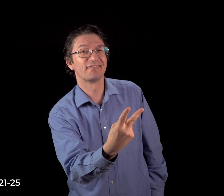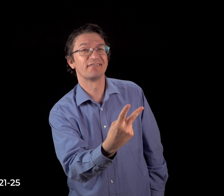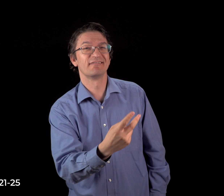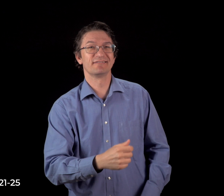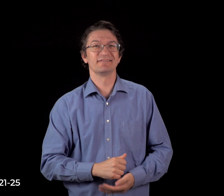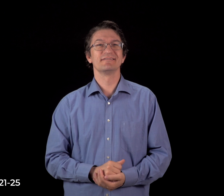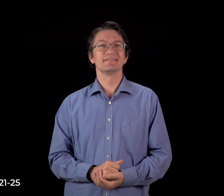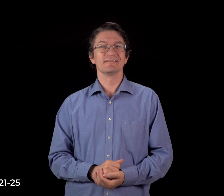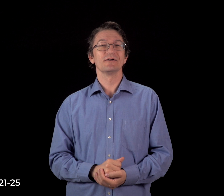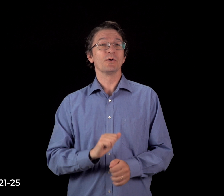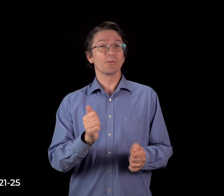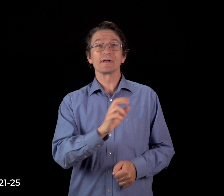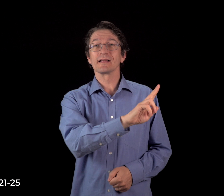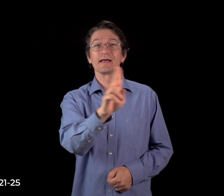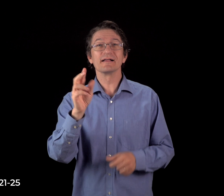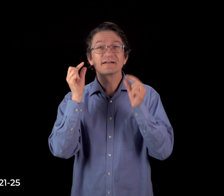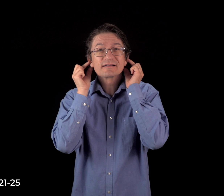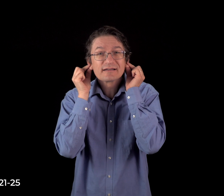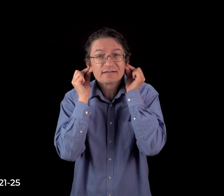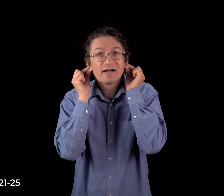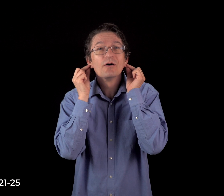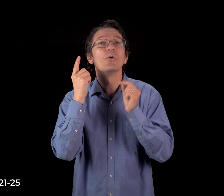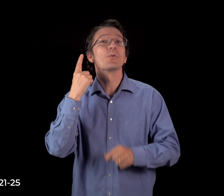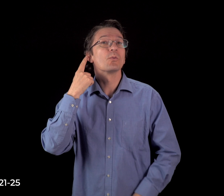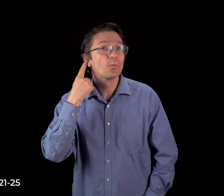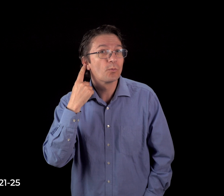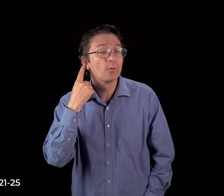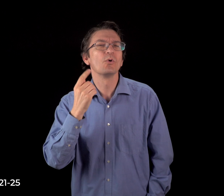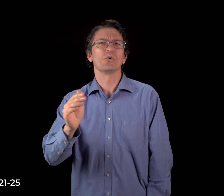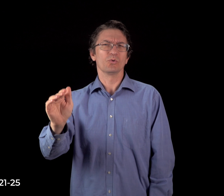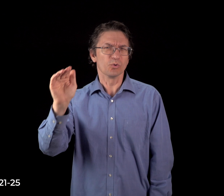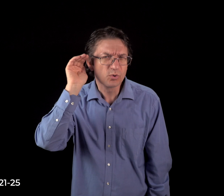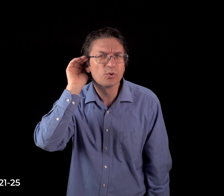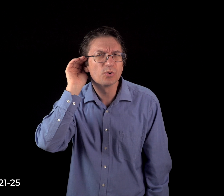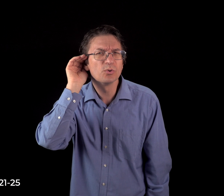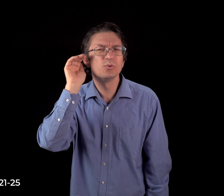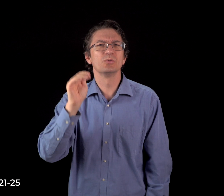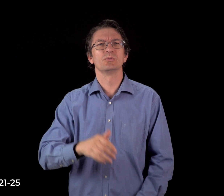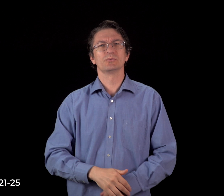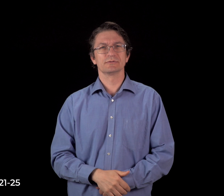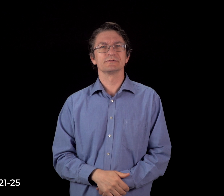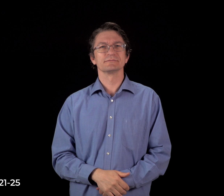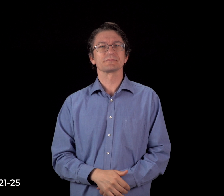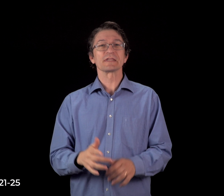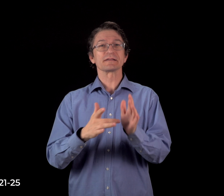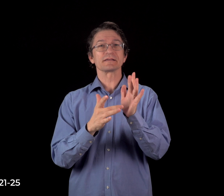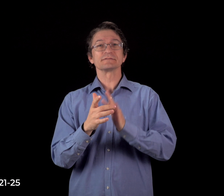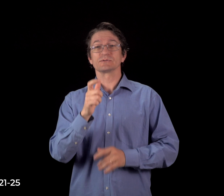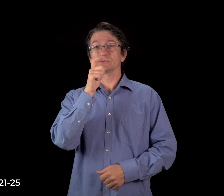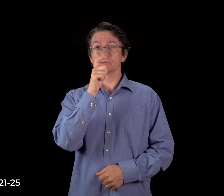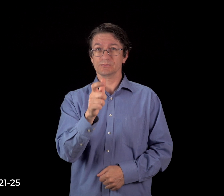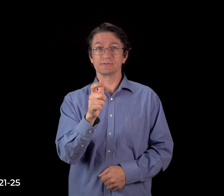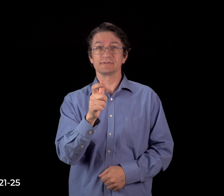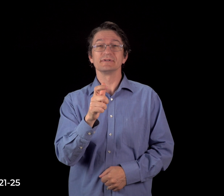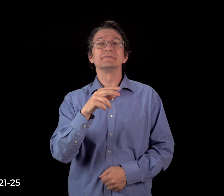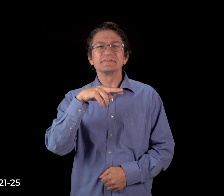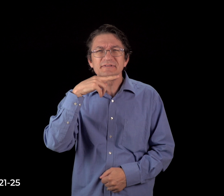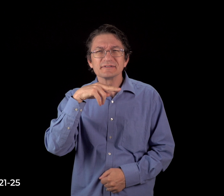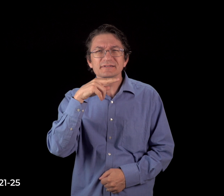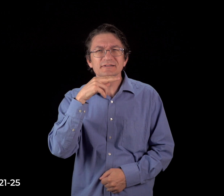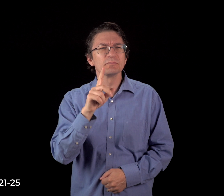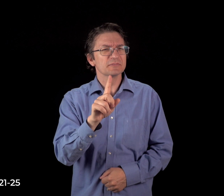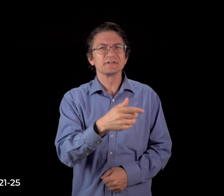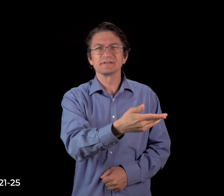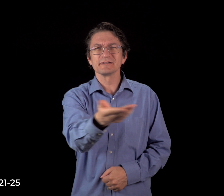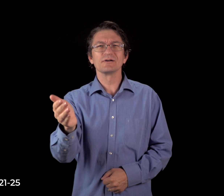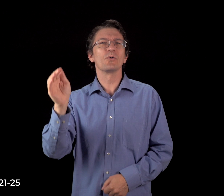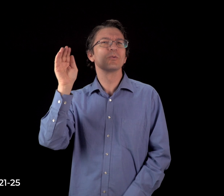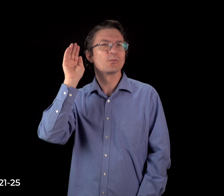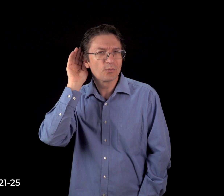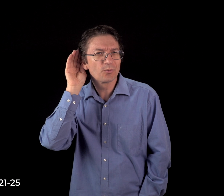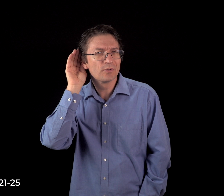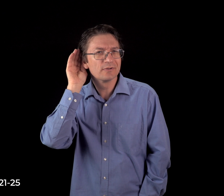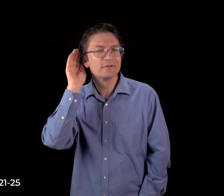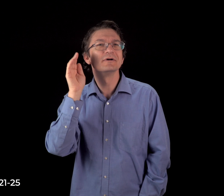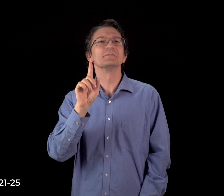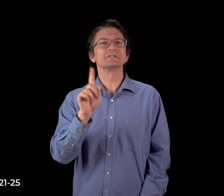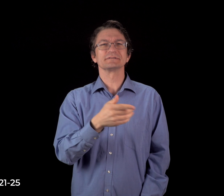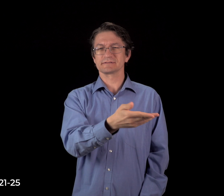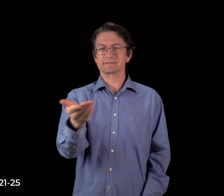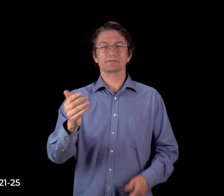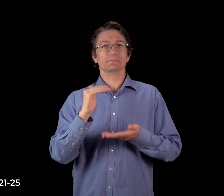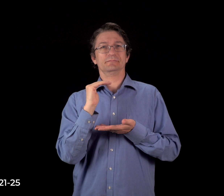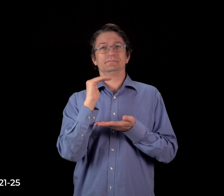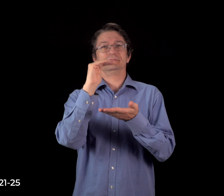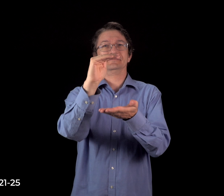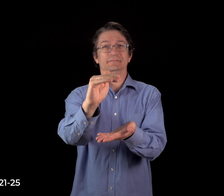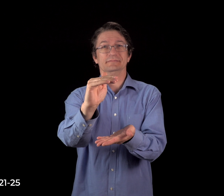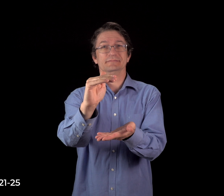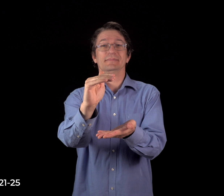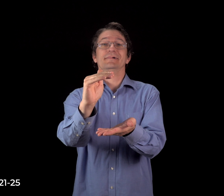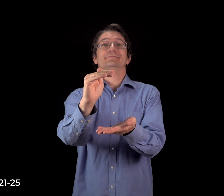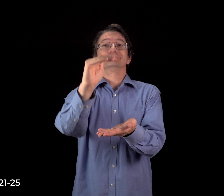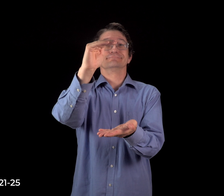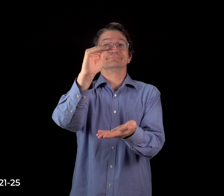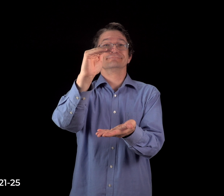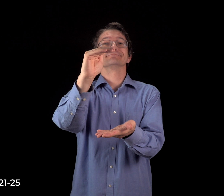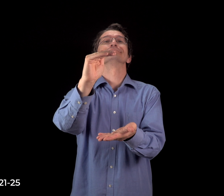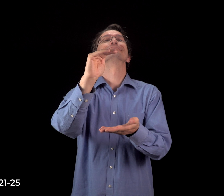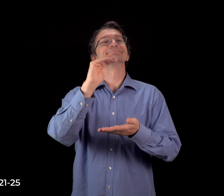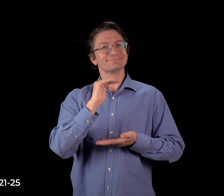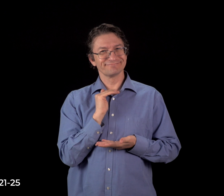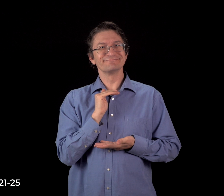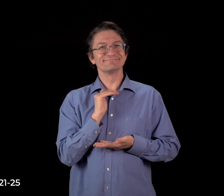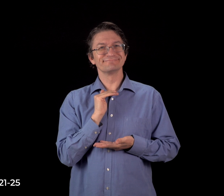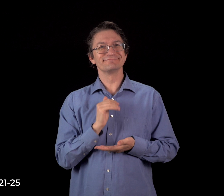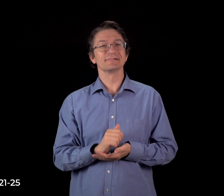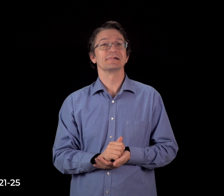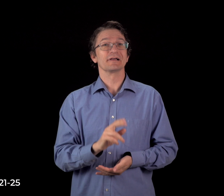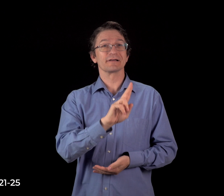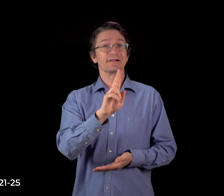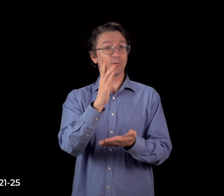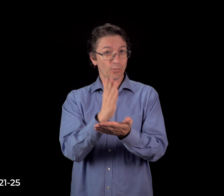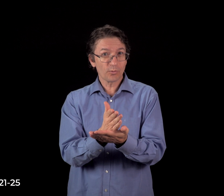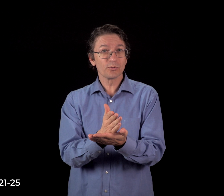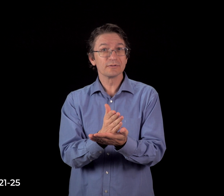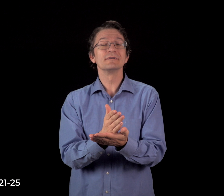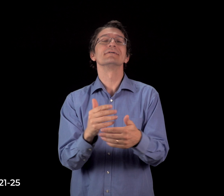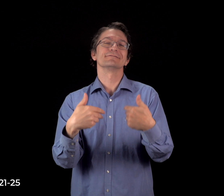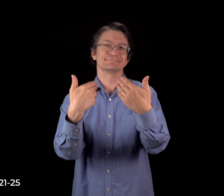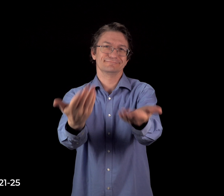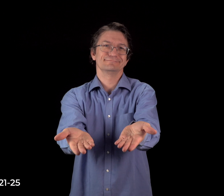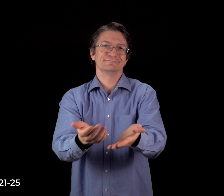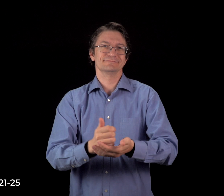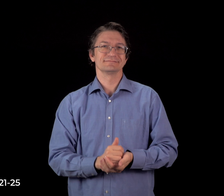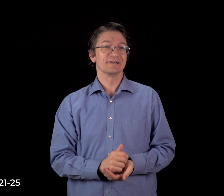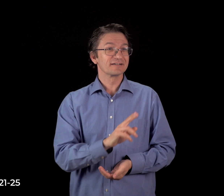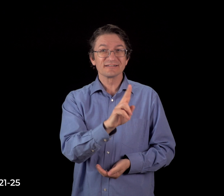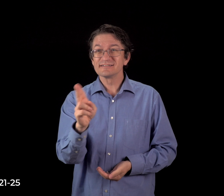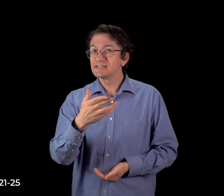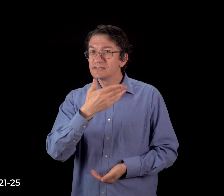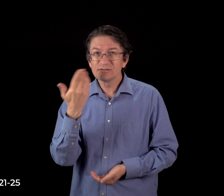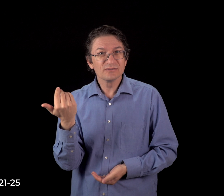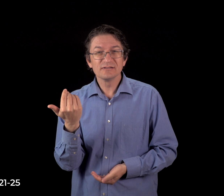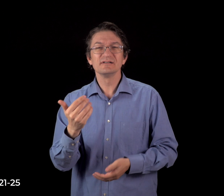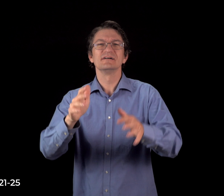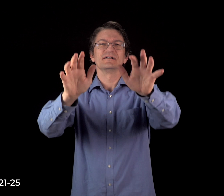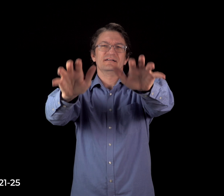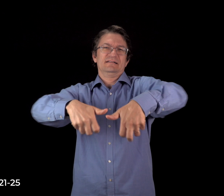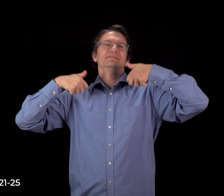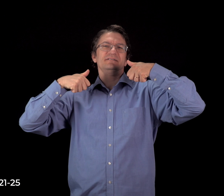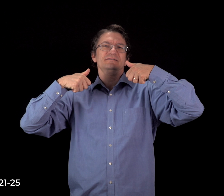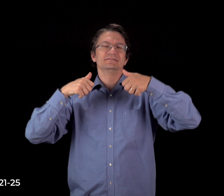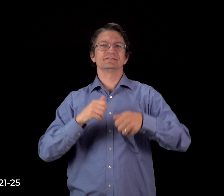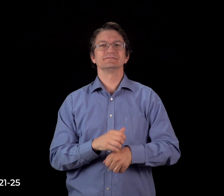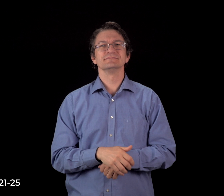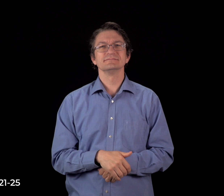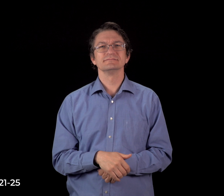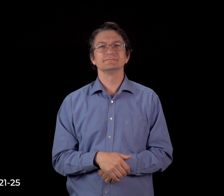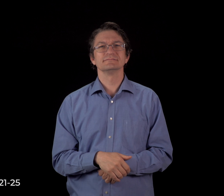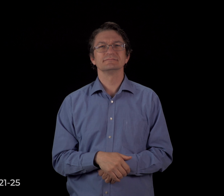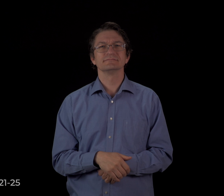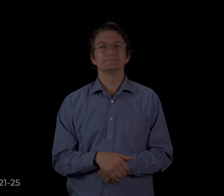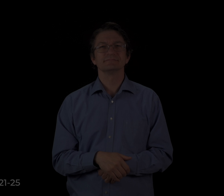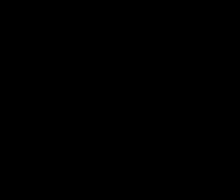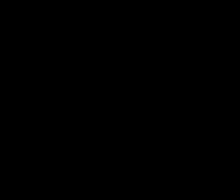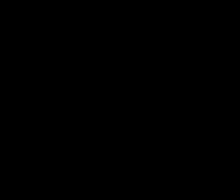If anyone has ears to hear, let him hear.” He went on to say, “Pay attention to what you hear. With the measure you use, it will be measured to you, and even more will be added to you. For whoever has will be given more. But whoever does not have, even what he has will be taken away from him.”